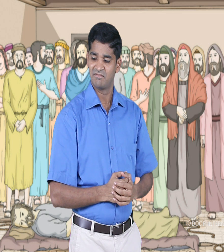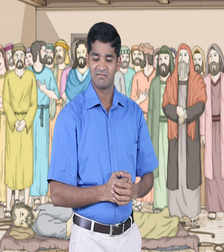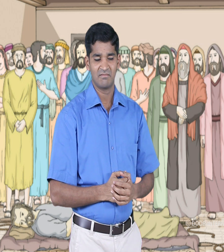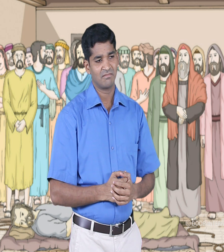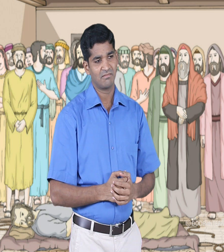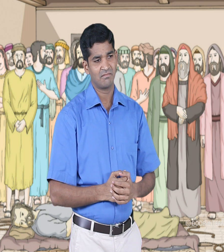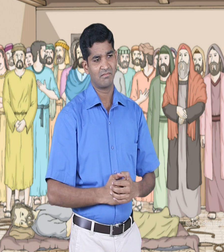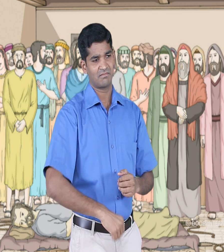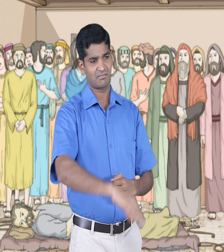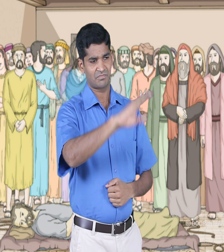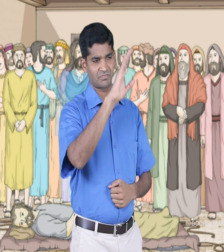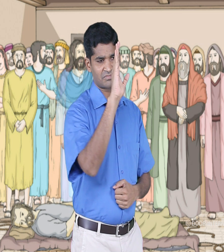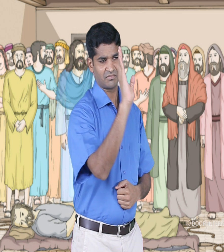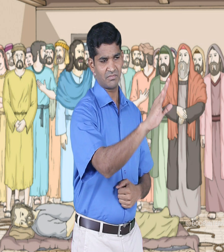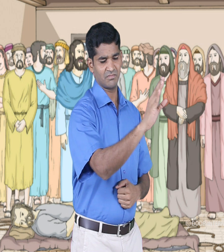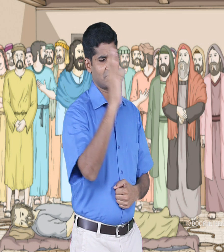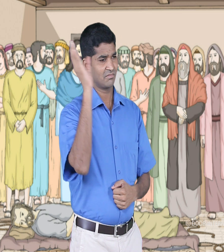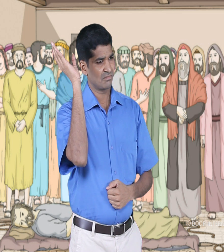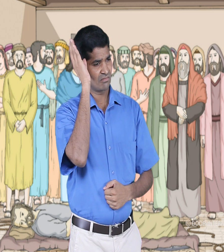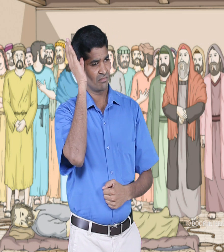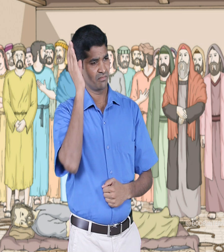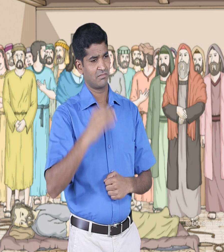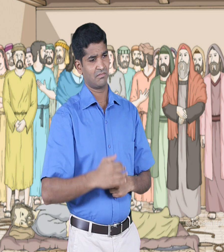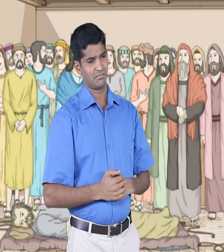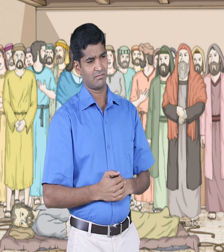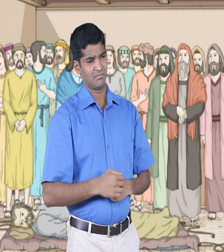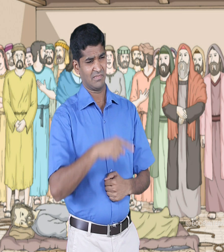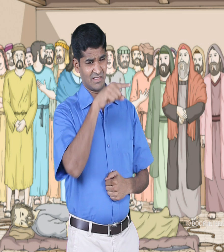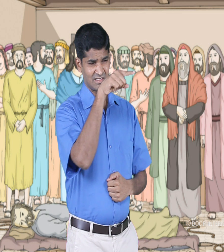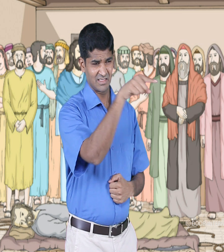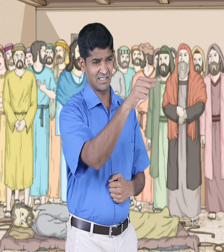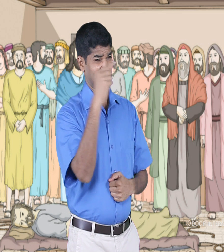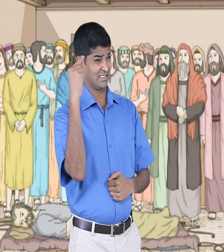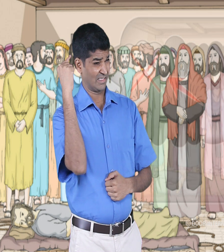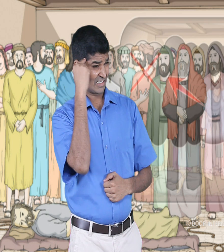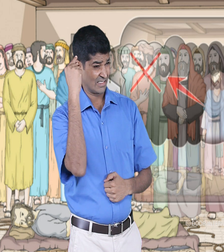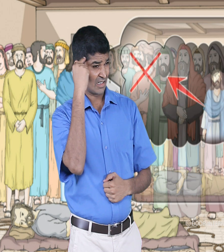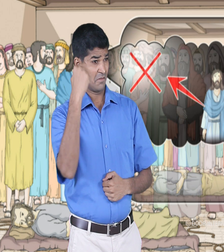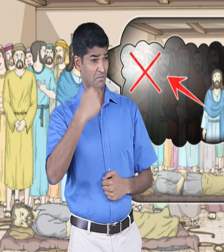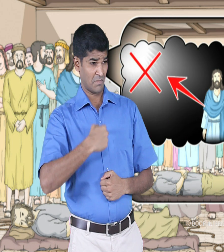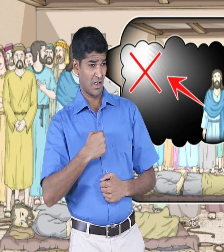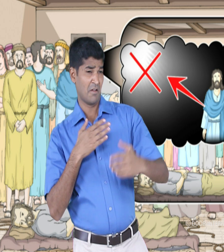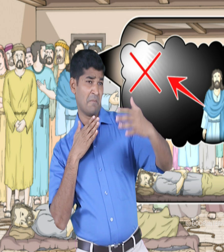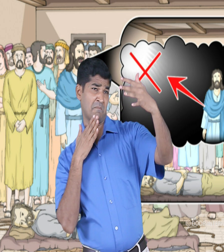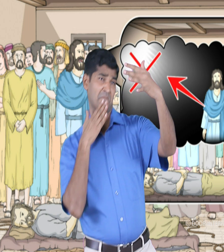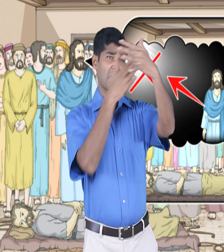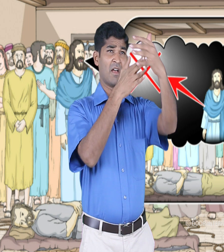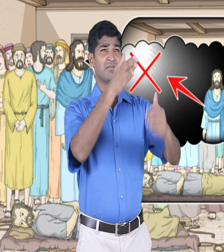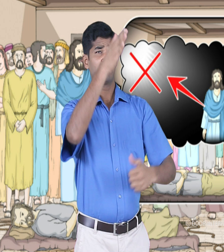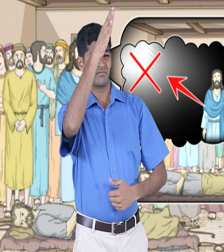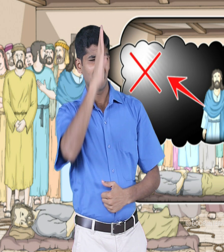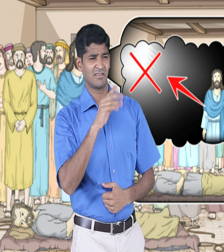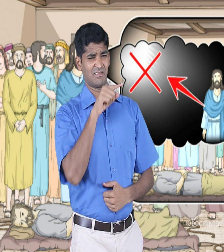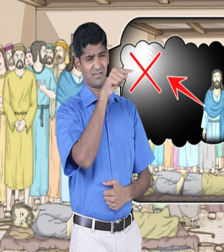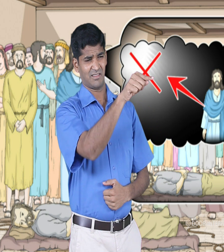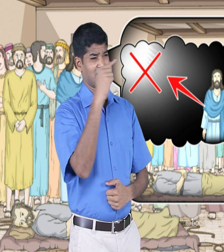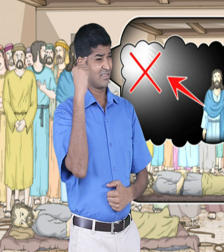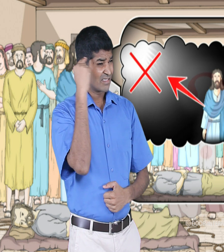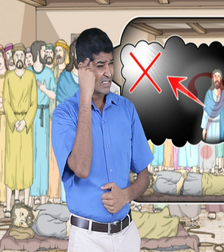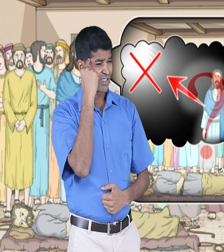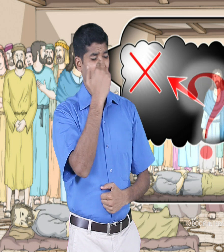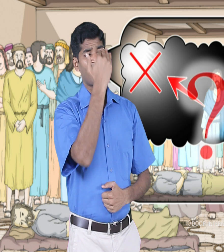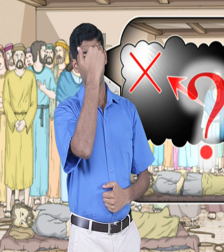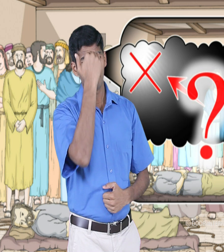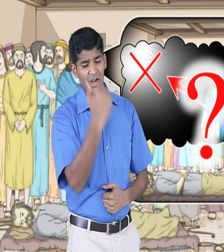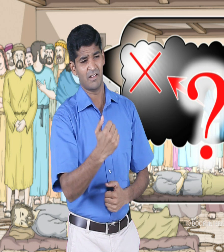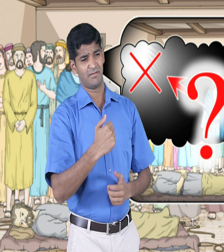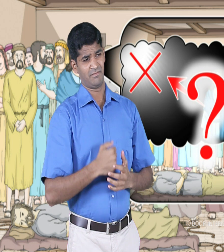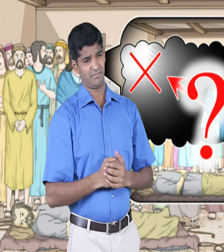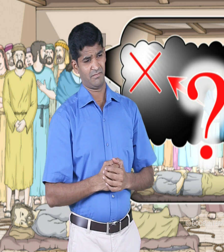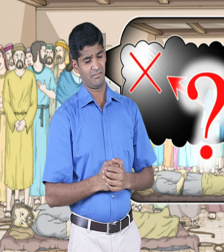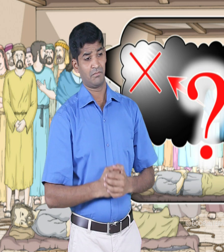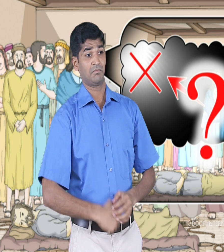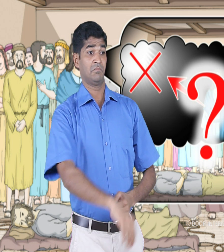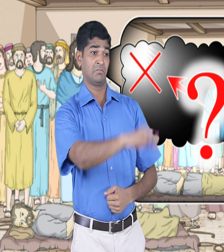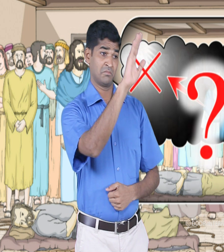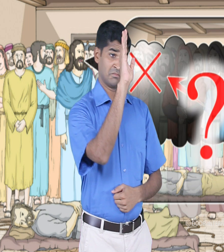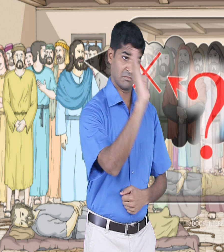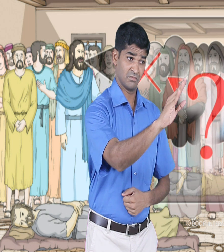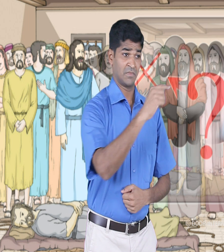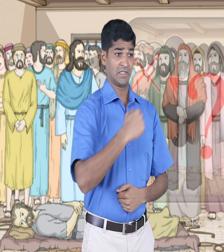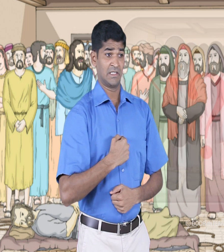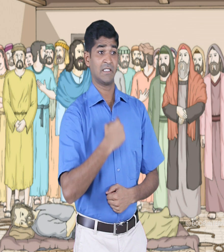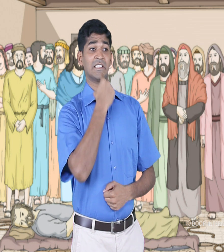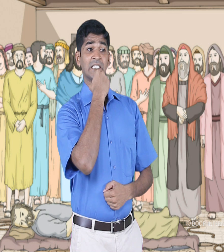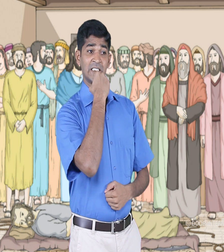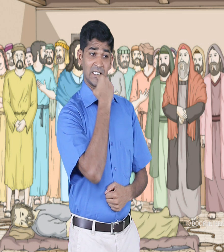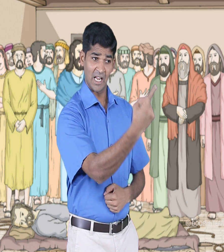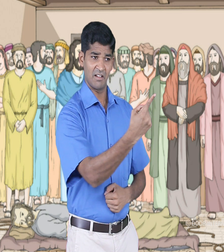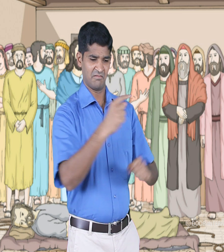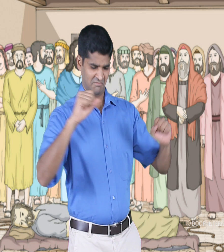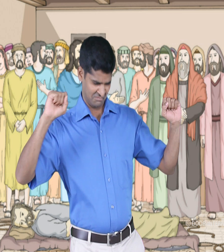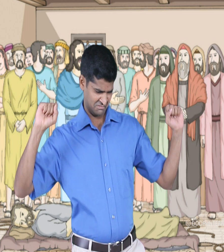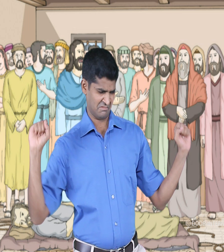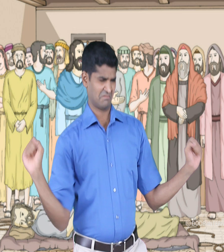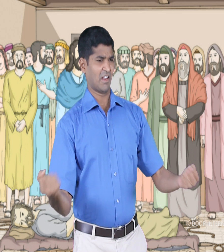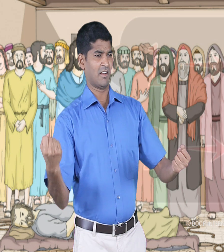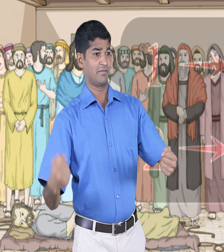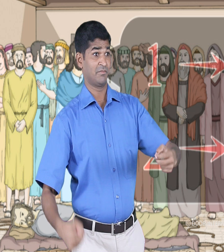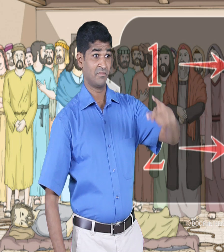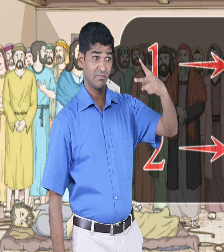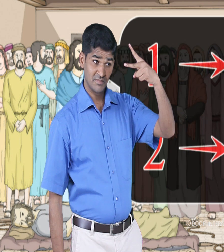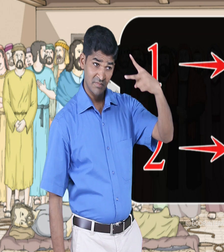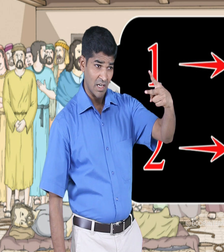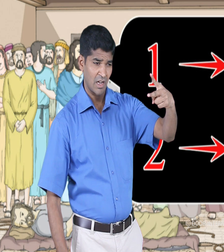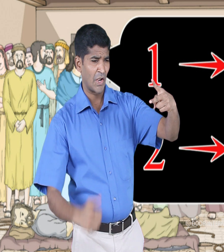“Why are you thinking these things in your hearts?” He asked.